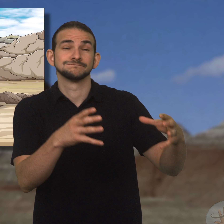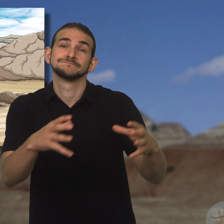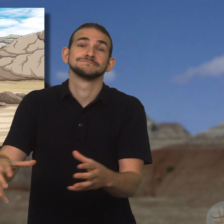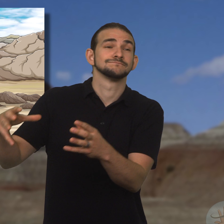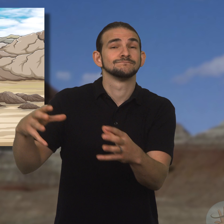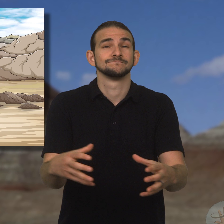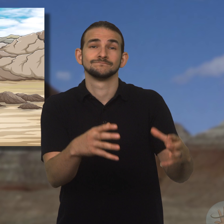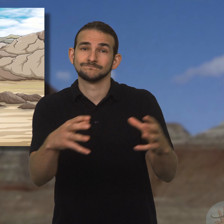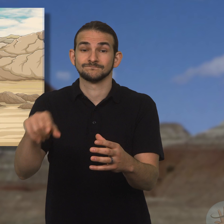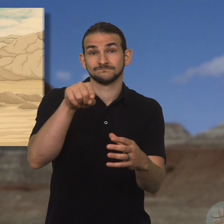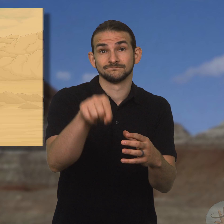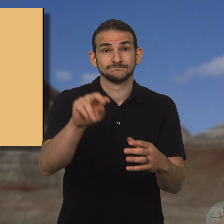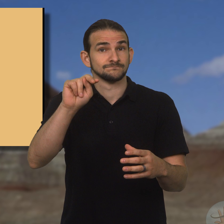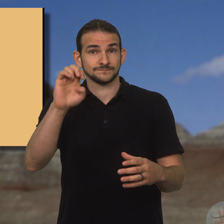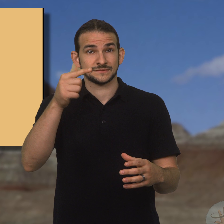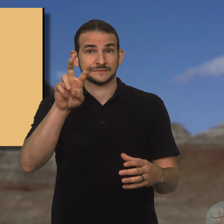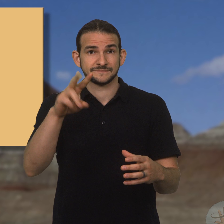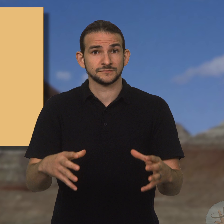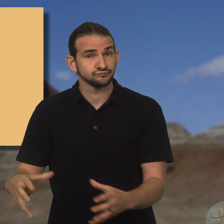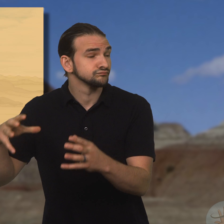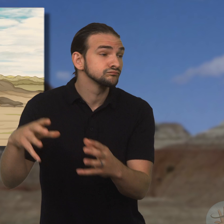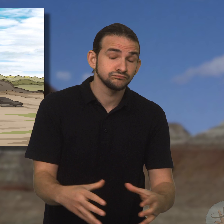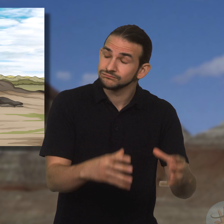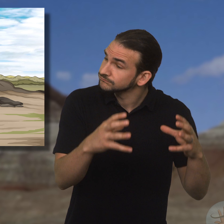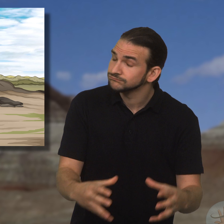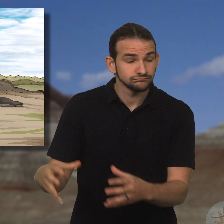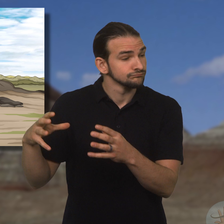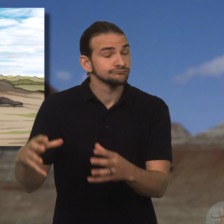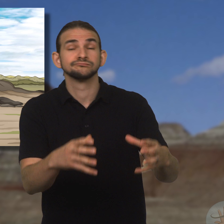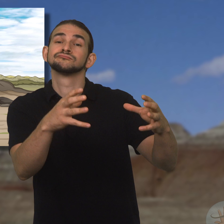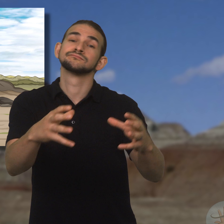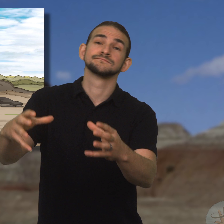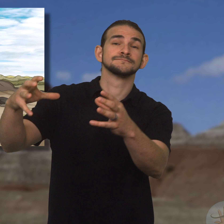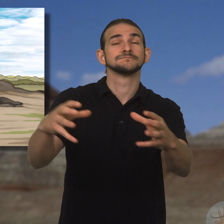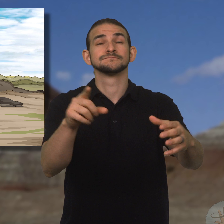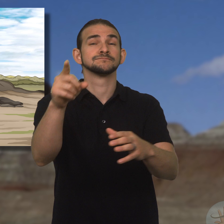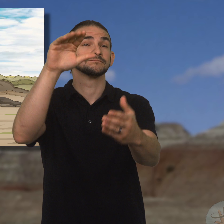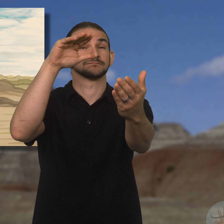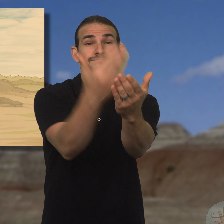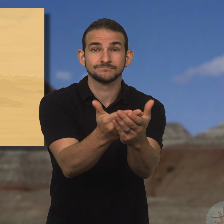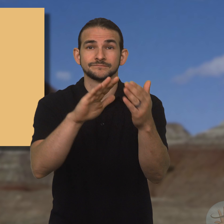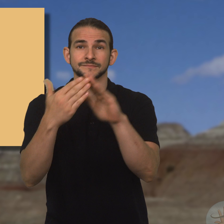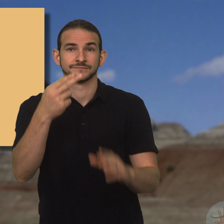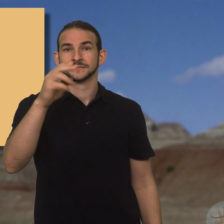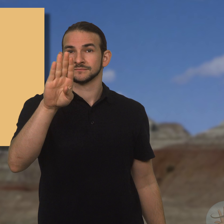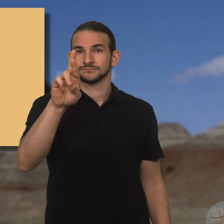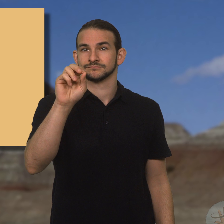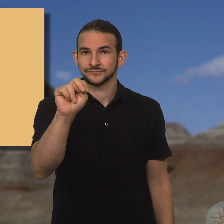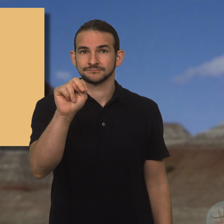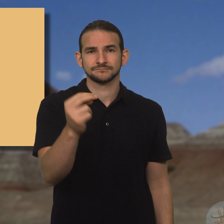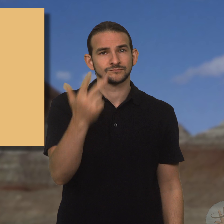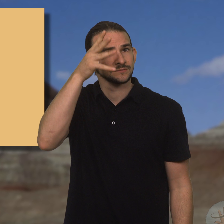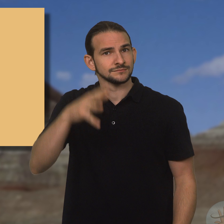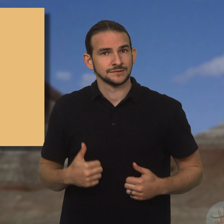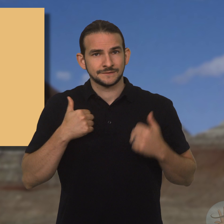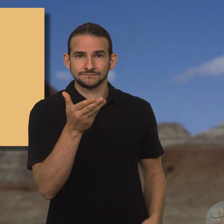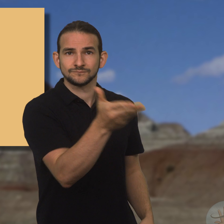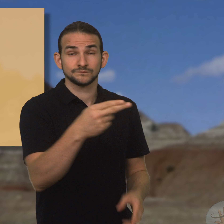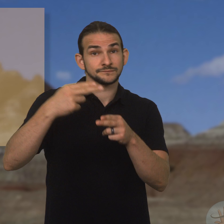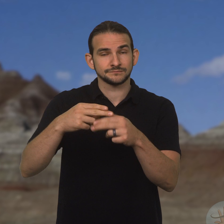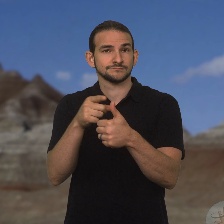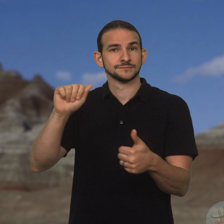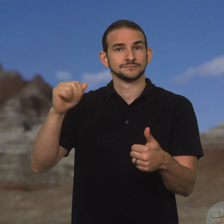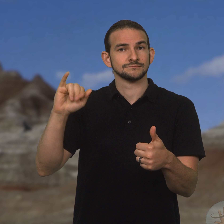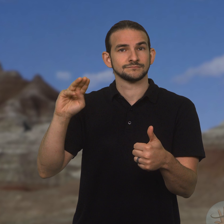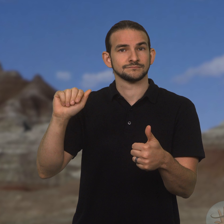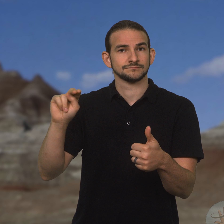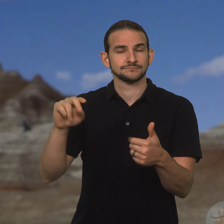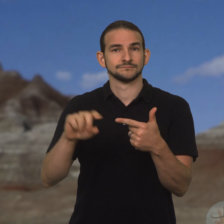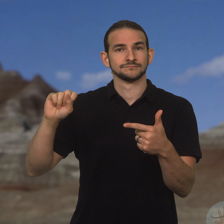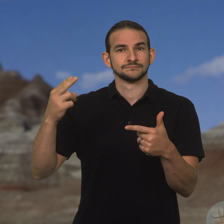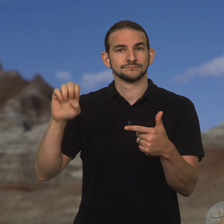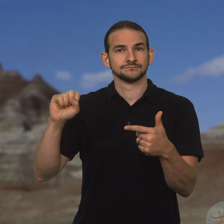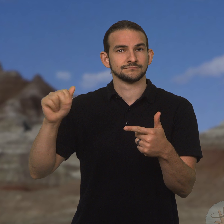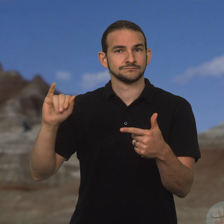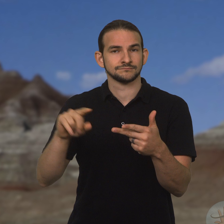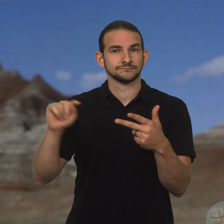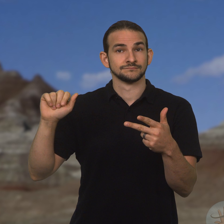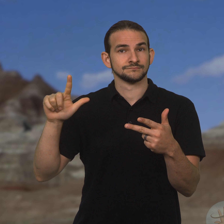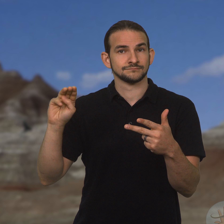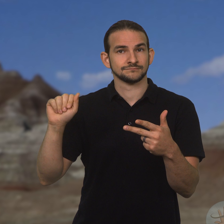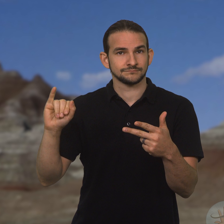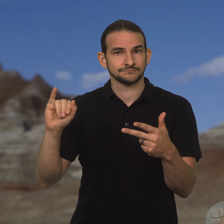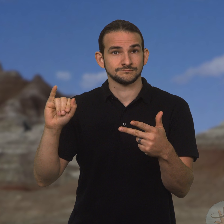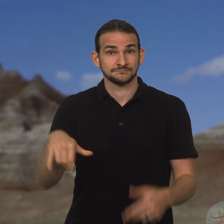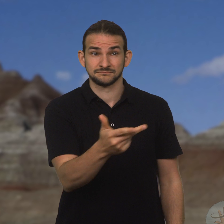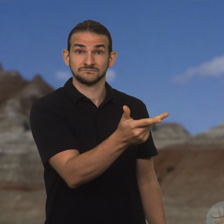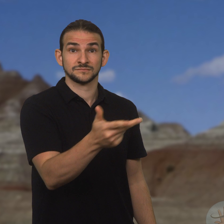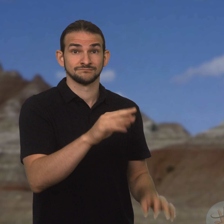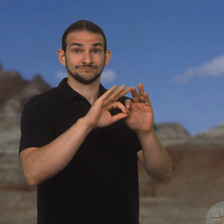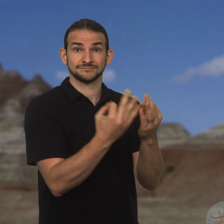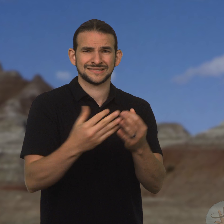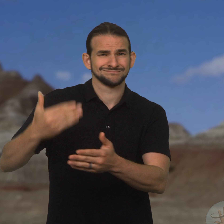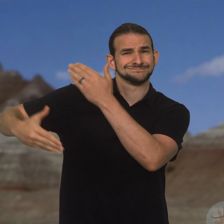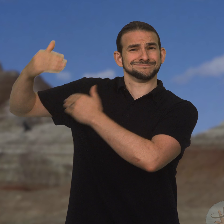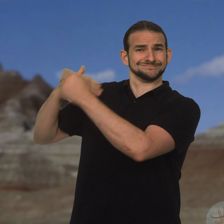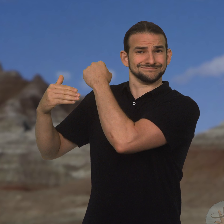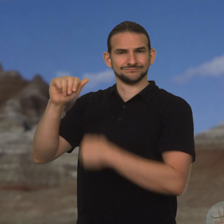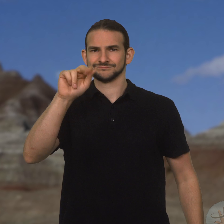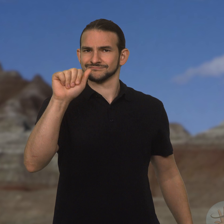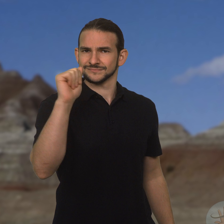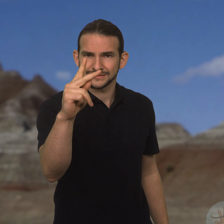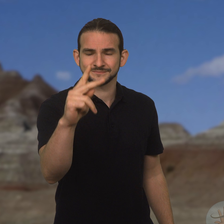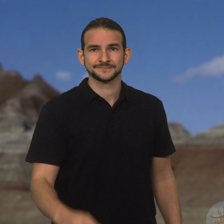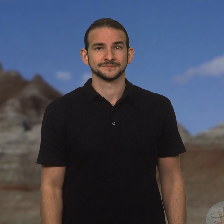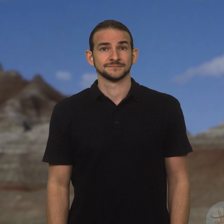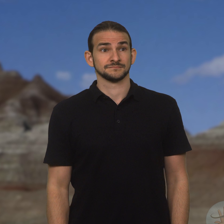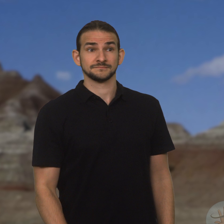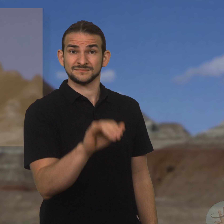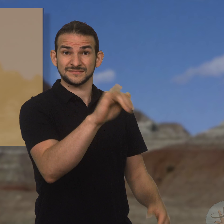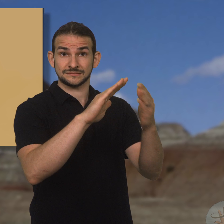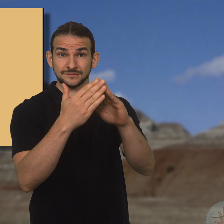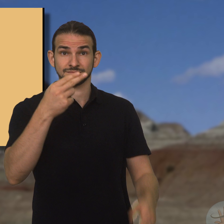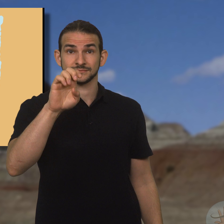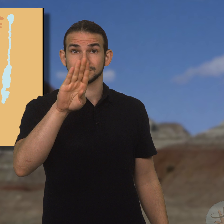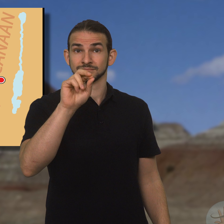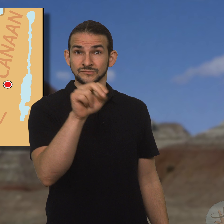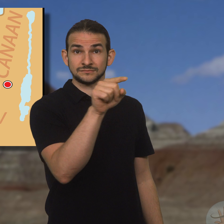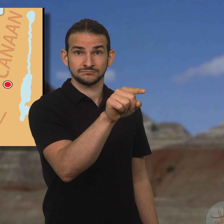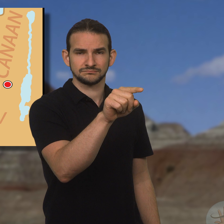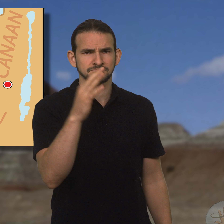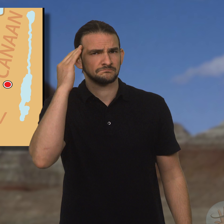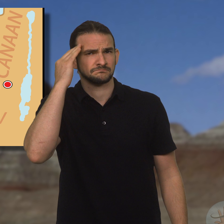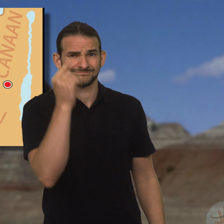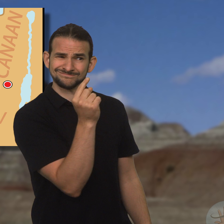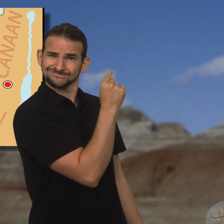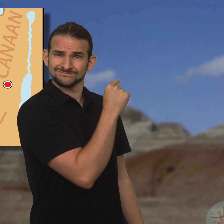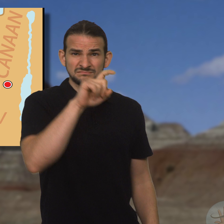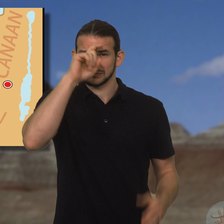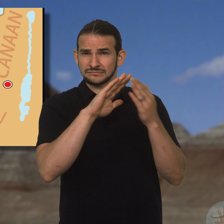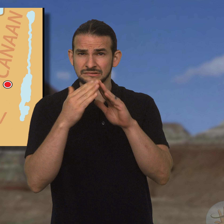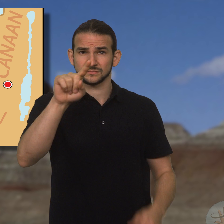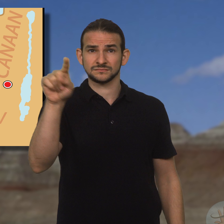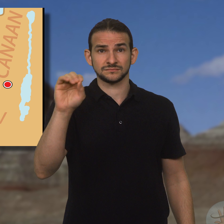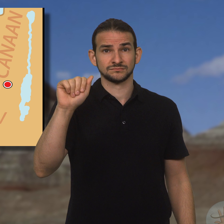They went up through the Negev and came to Hebron, where Ahiman, Sheshai, and Talmai, the descendants of Anak, dwelled.